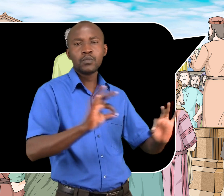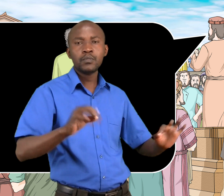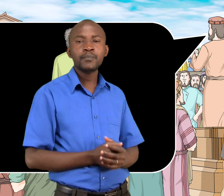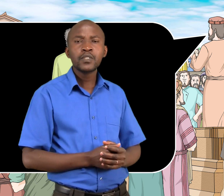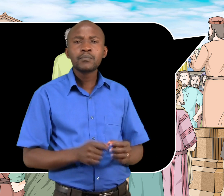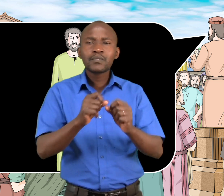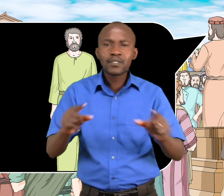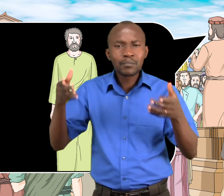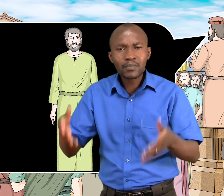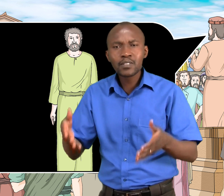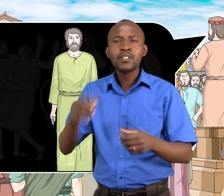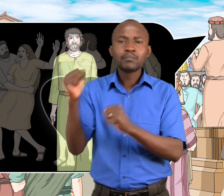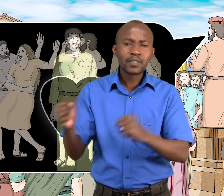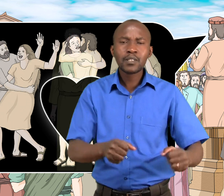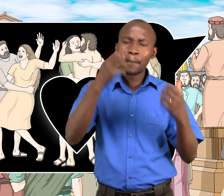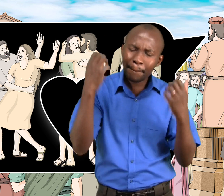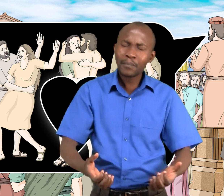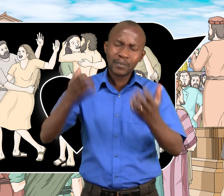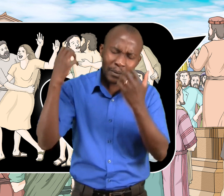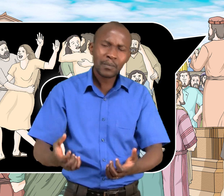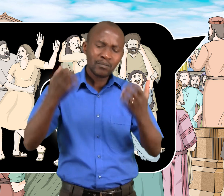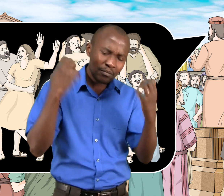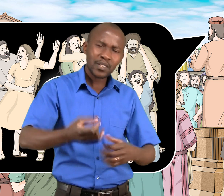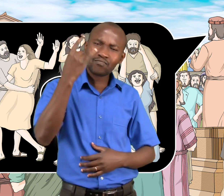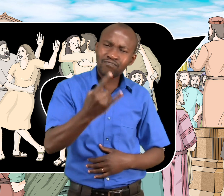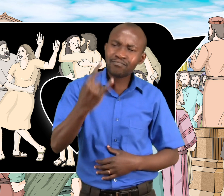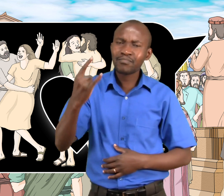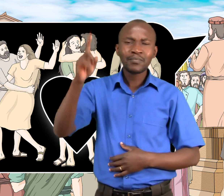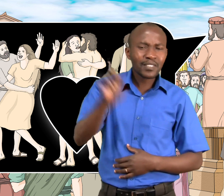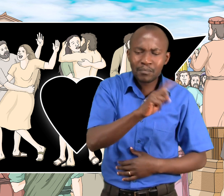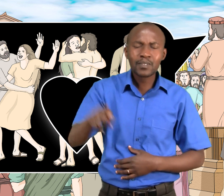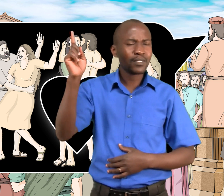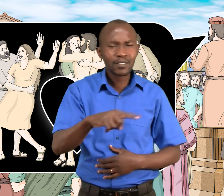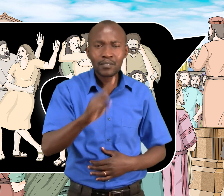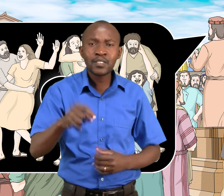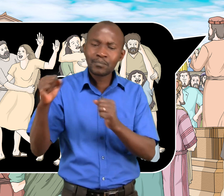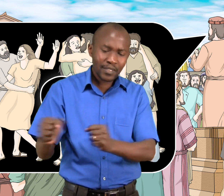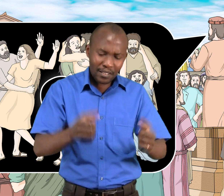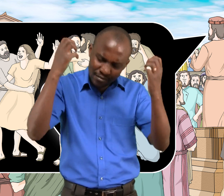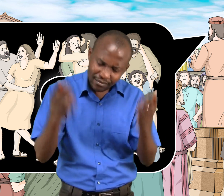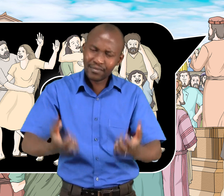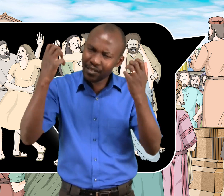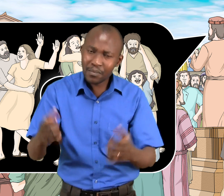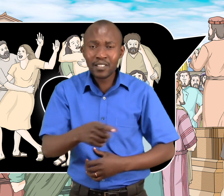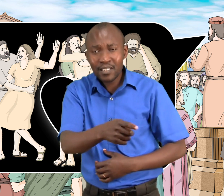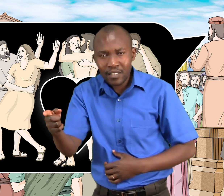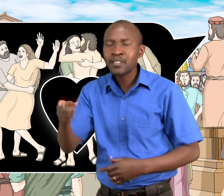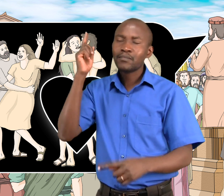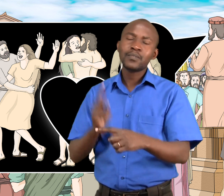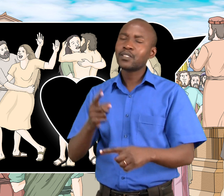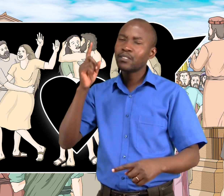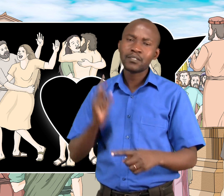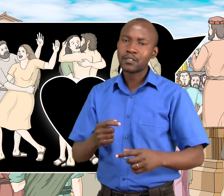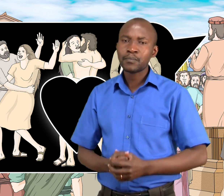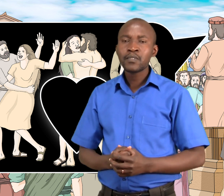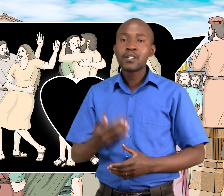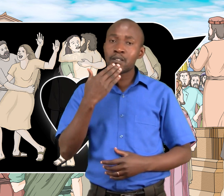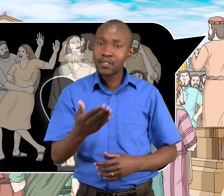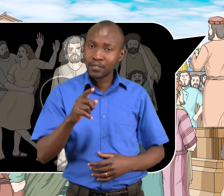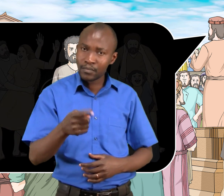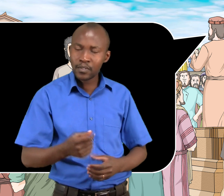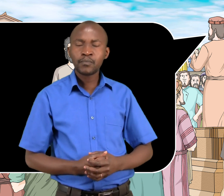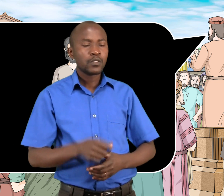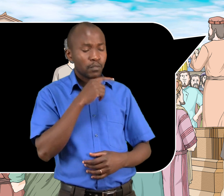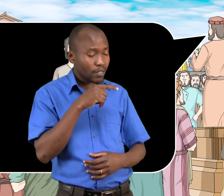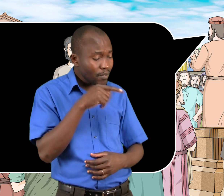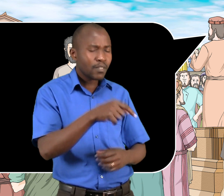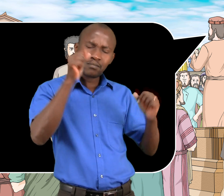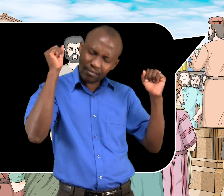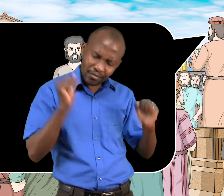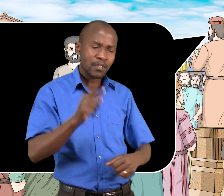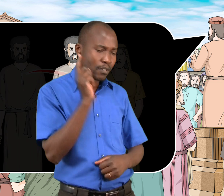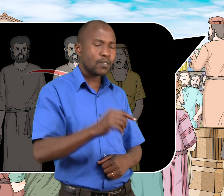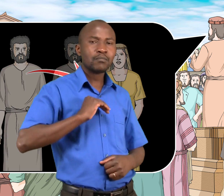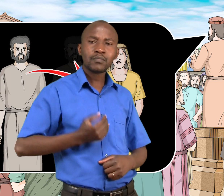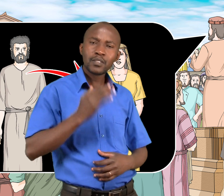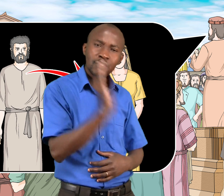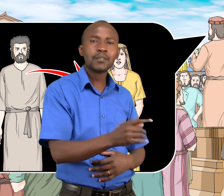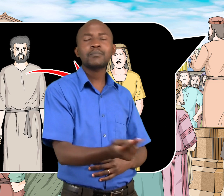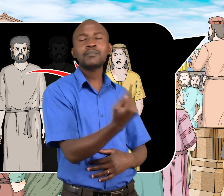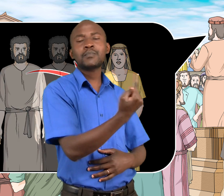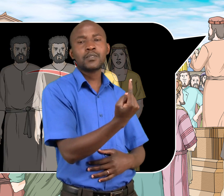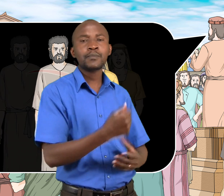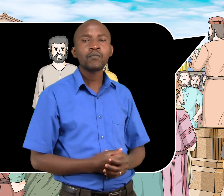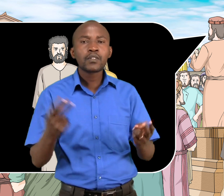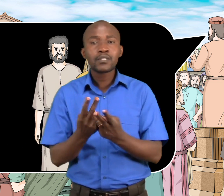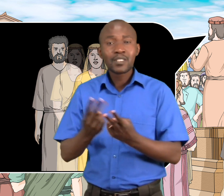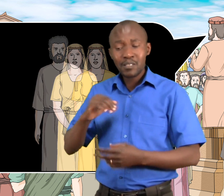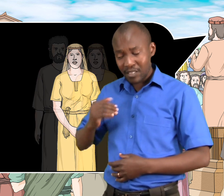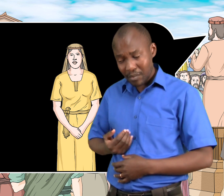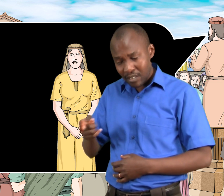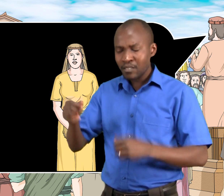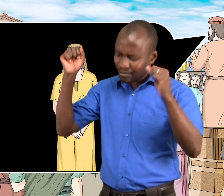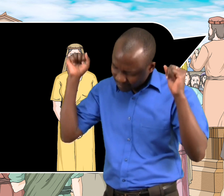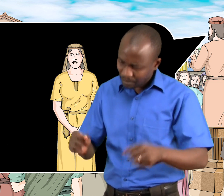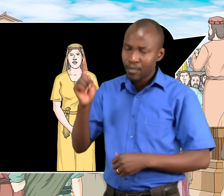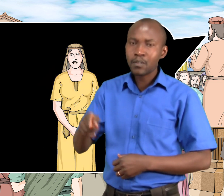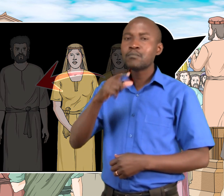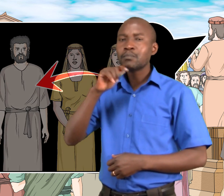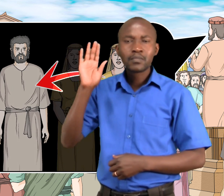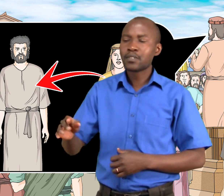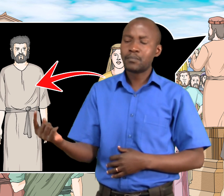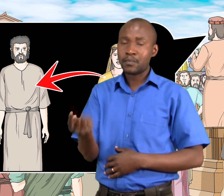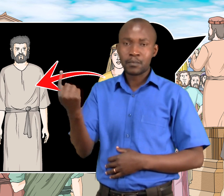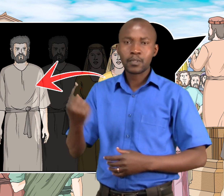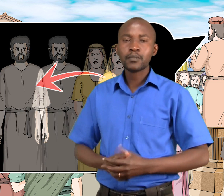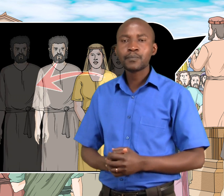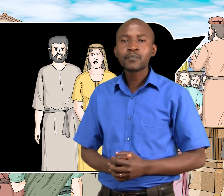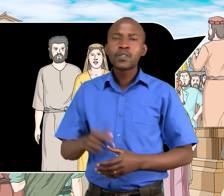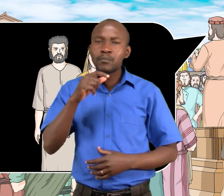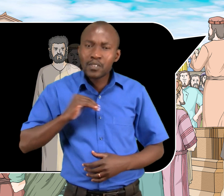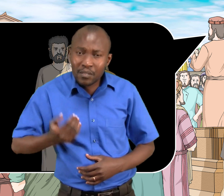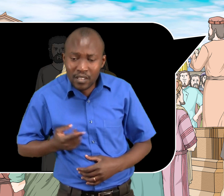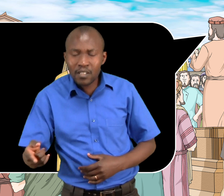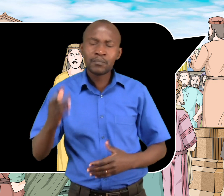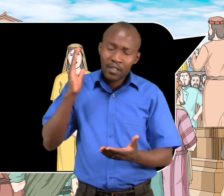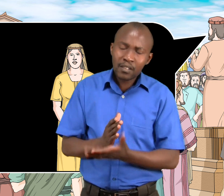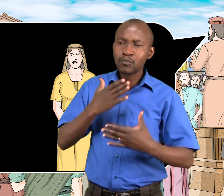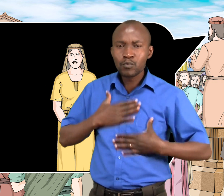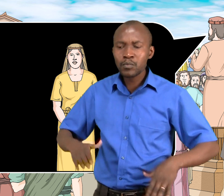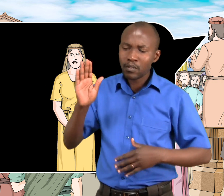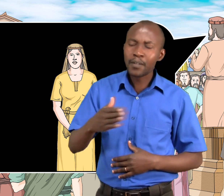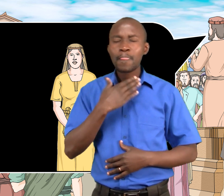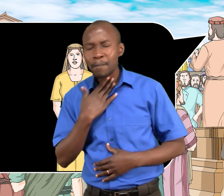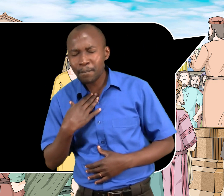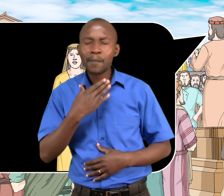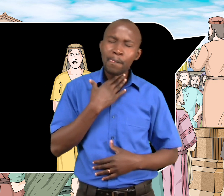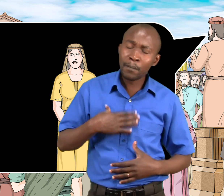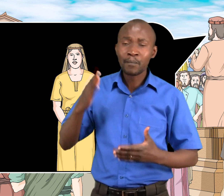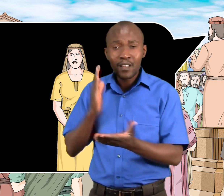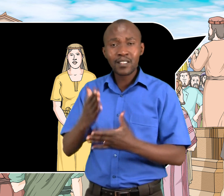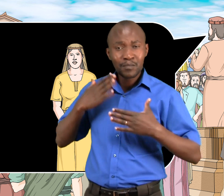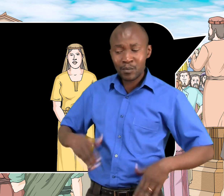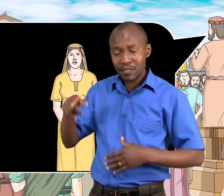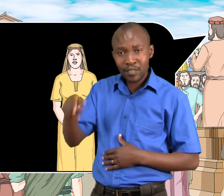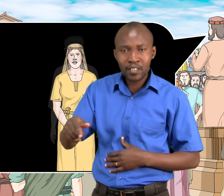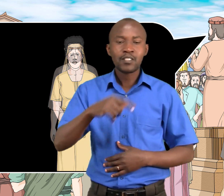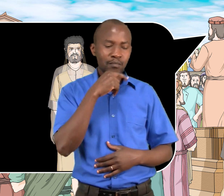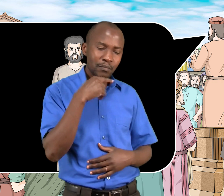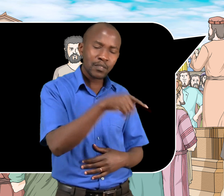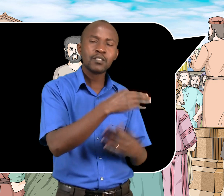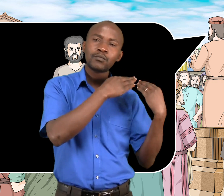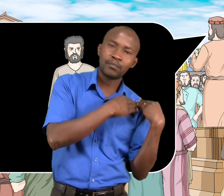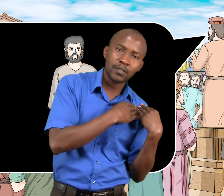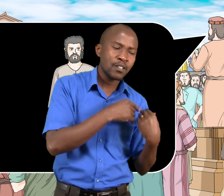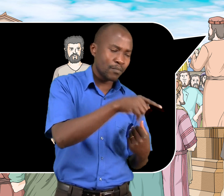But because there is so much sexual immorality, each man should have his own wife, and each woman her own husband.